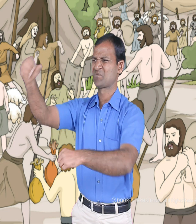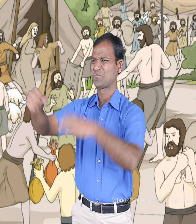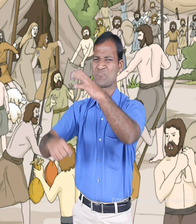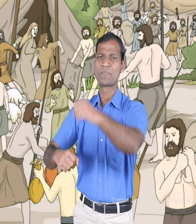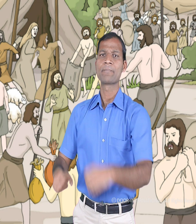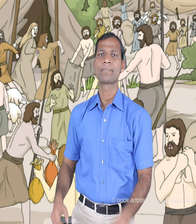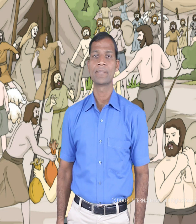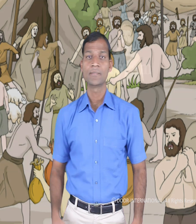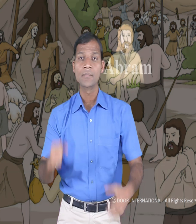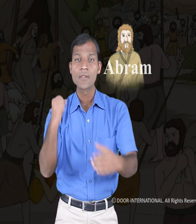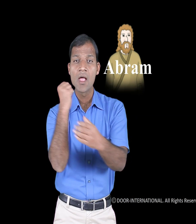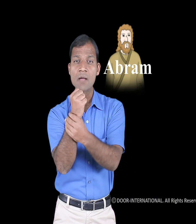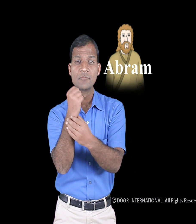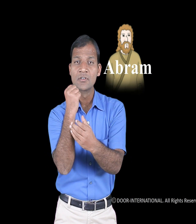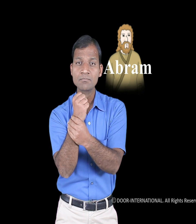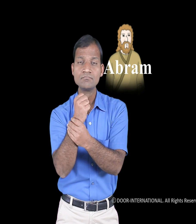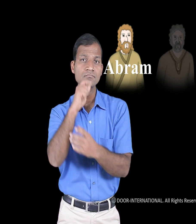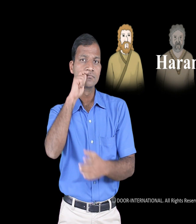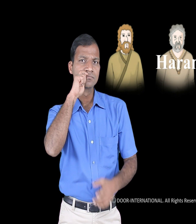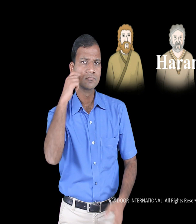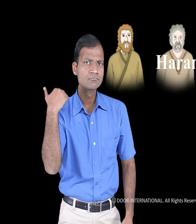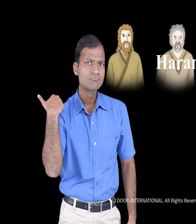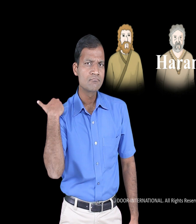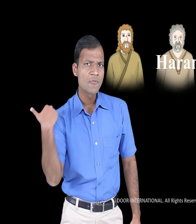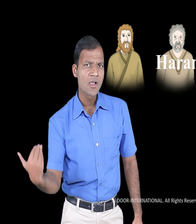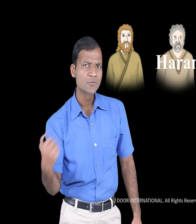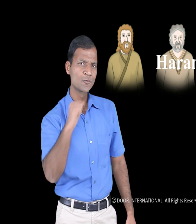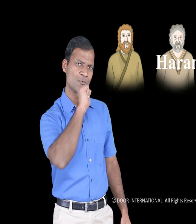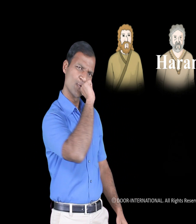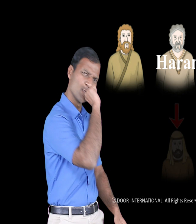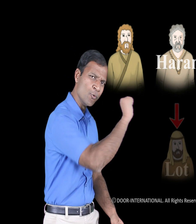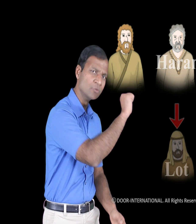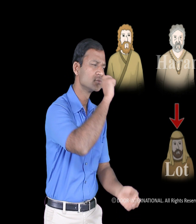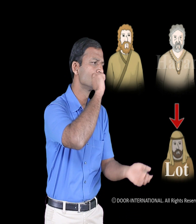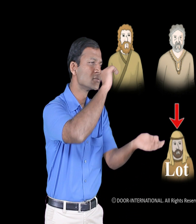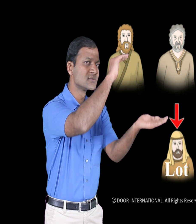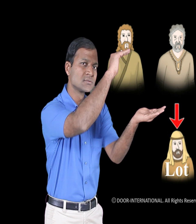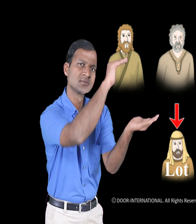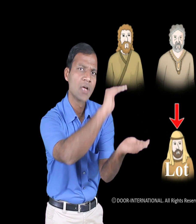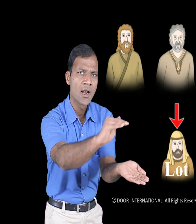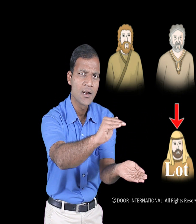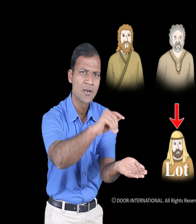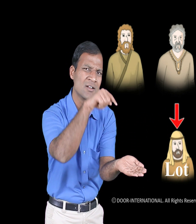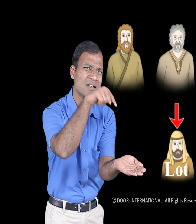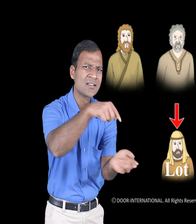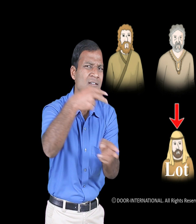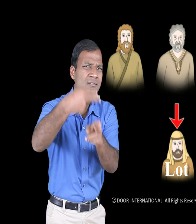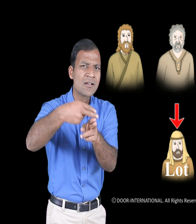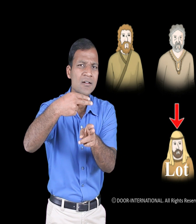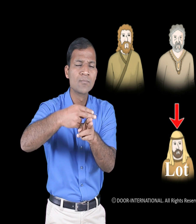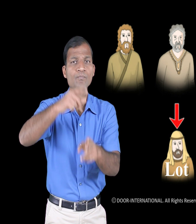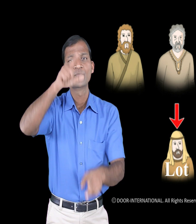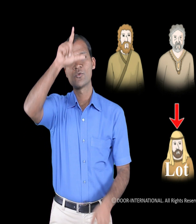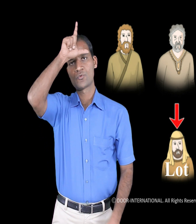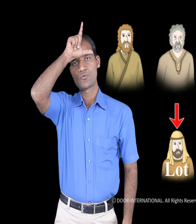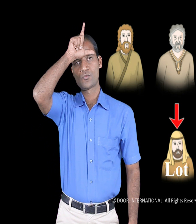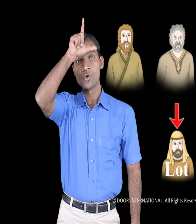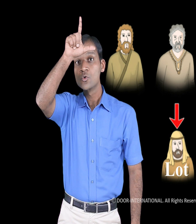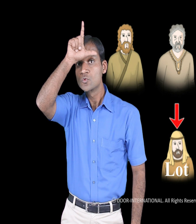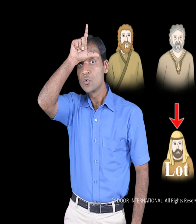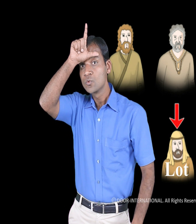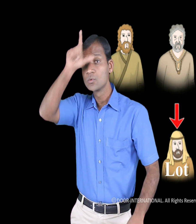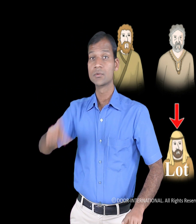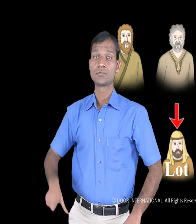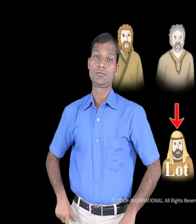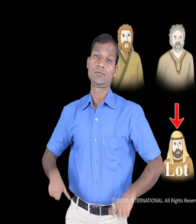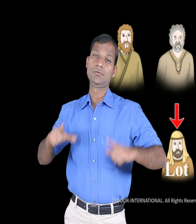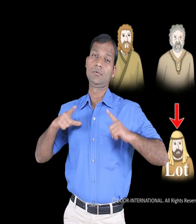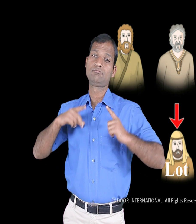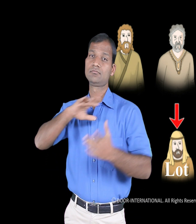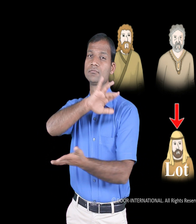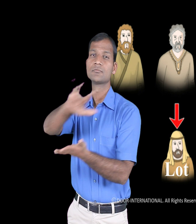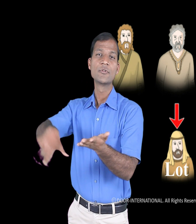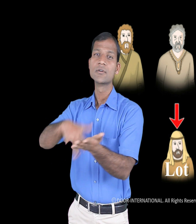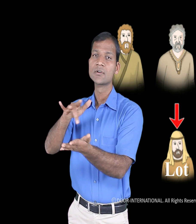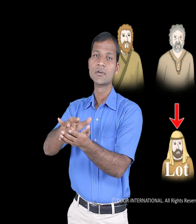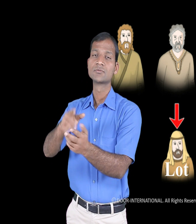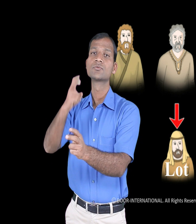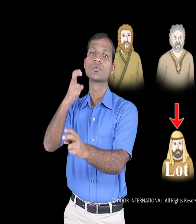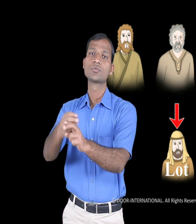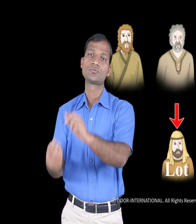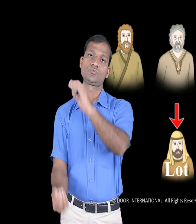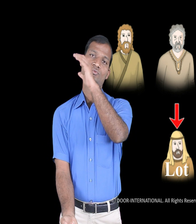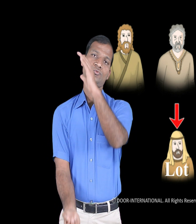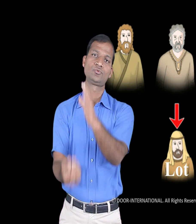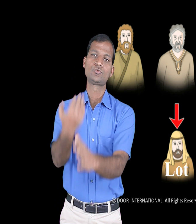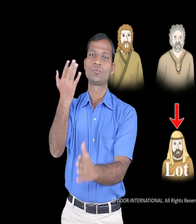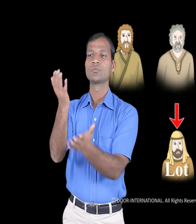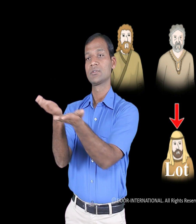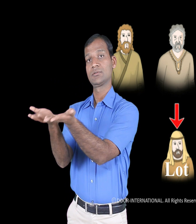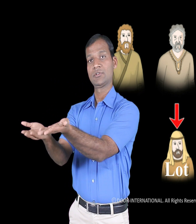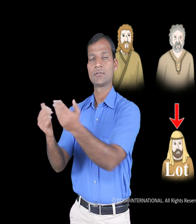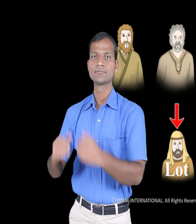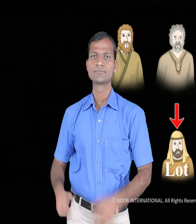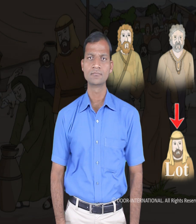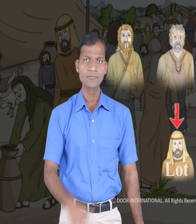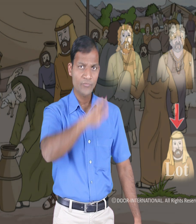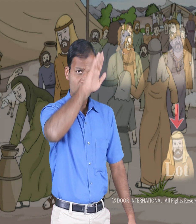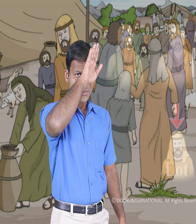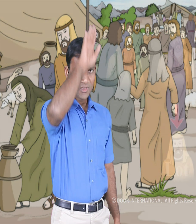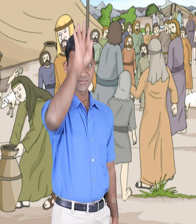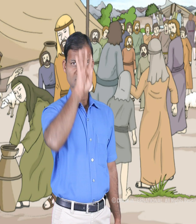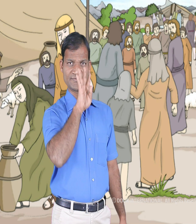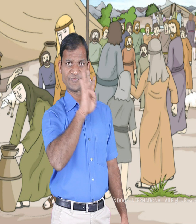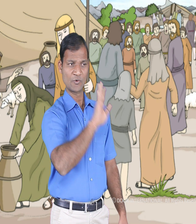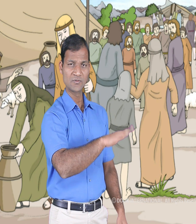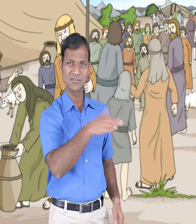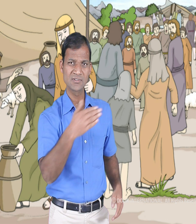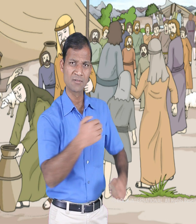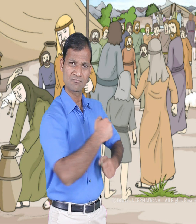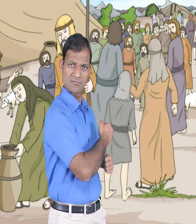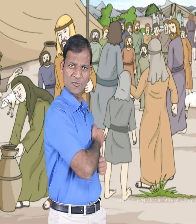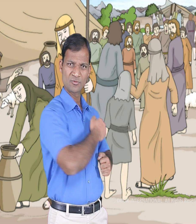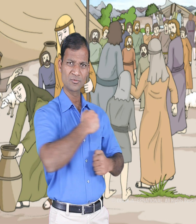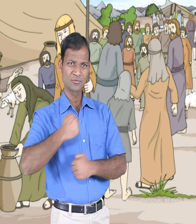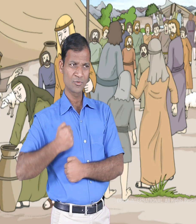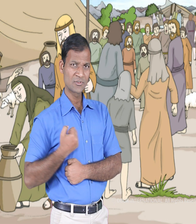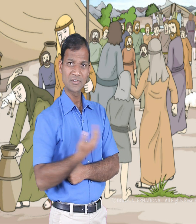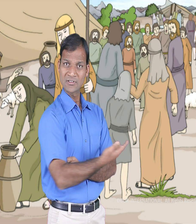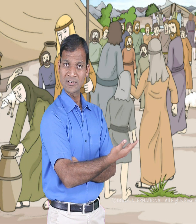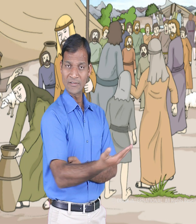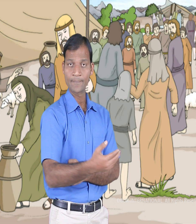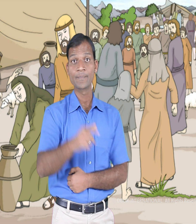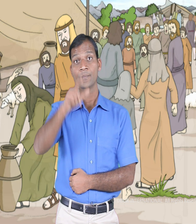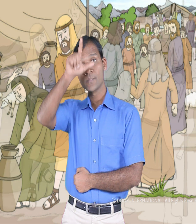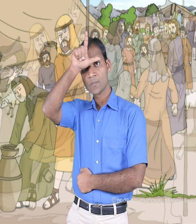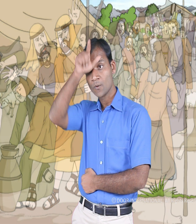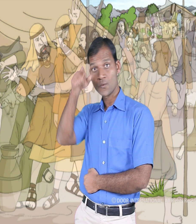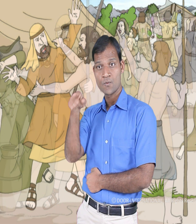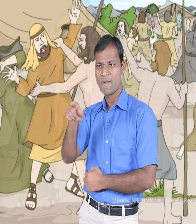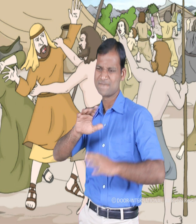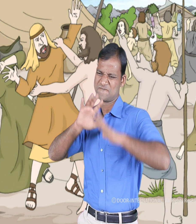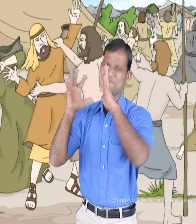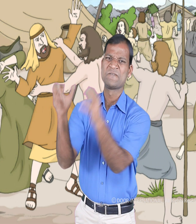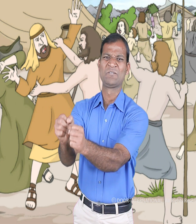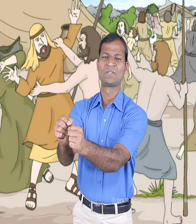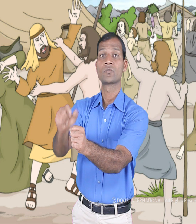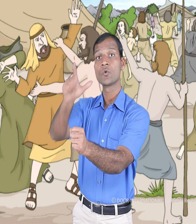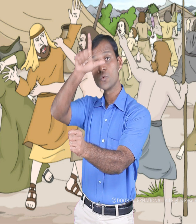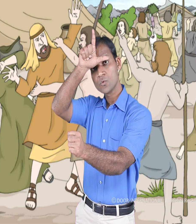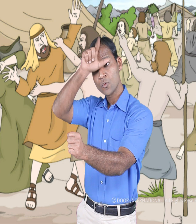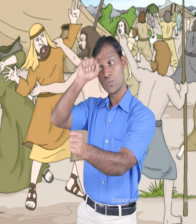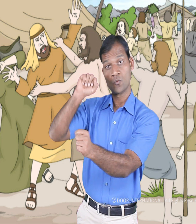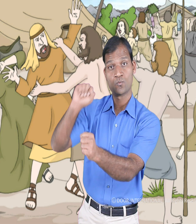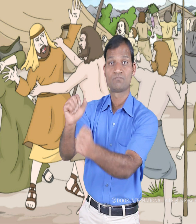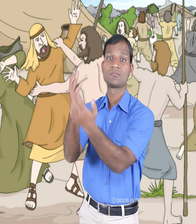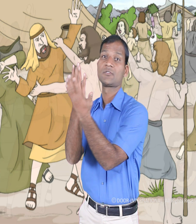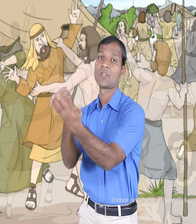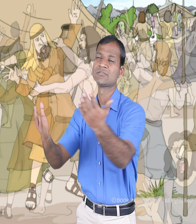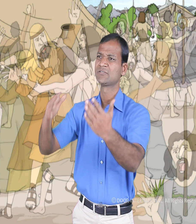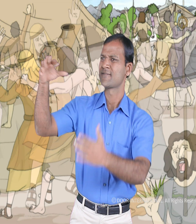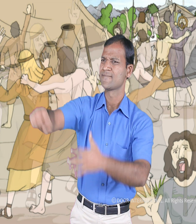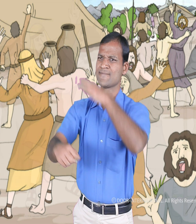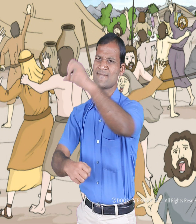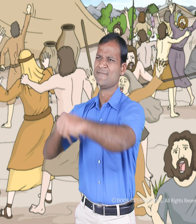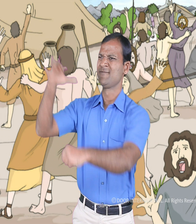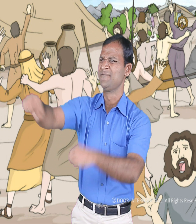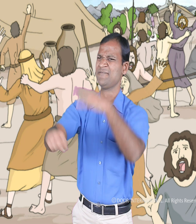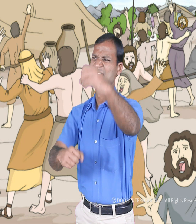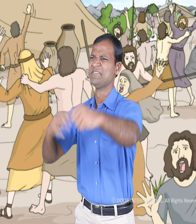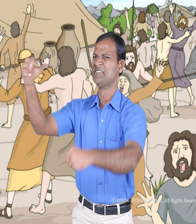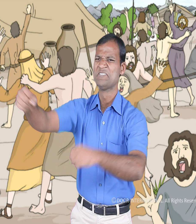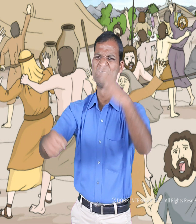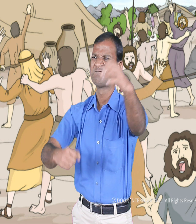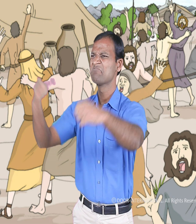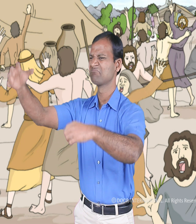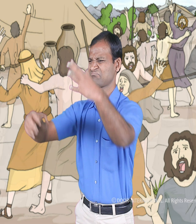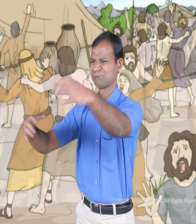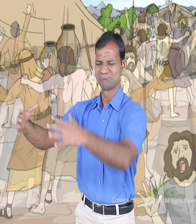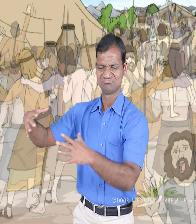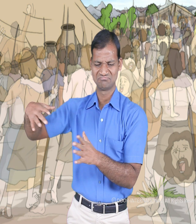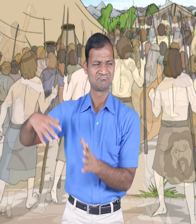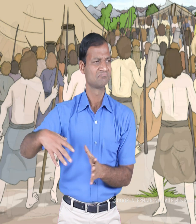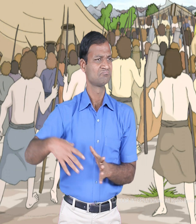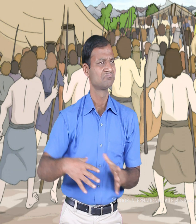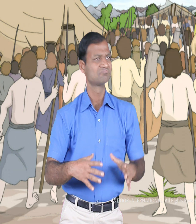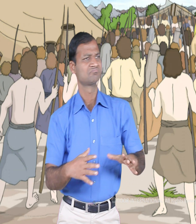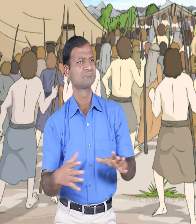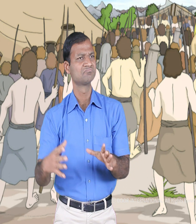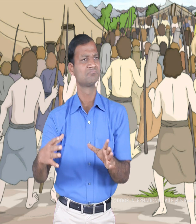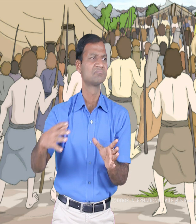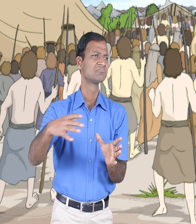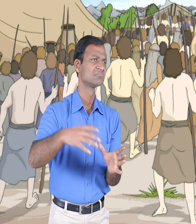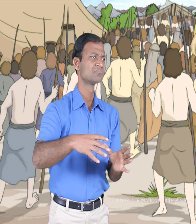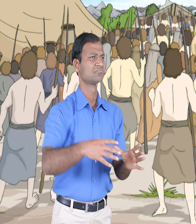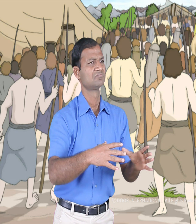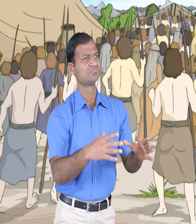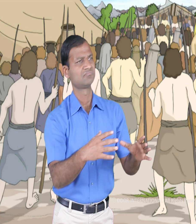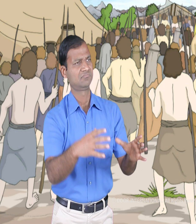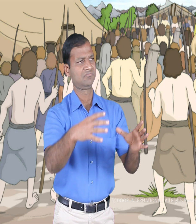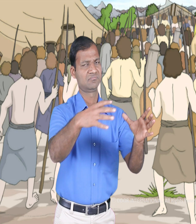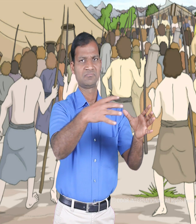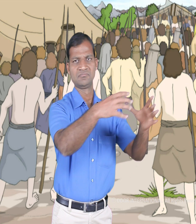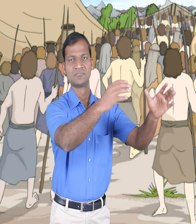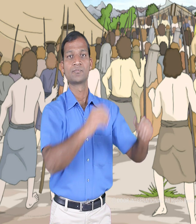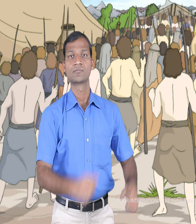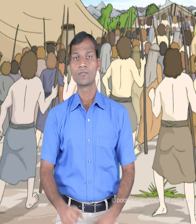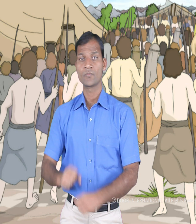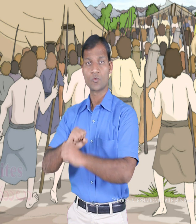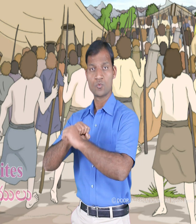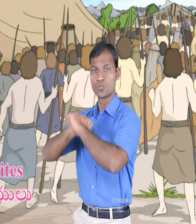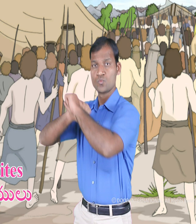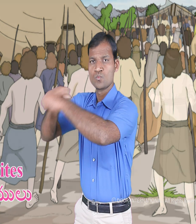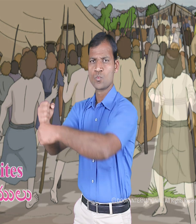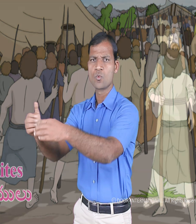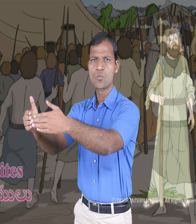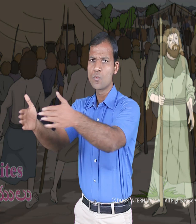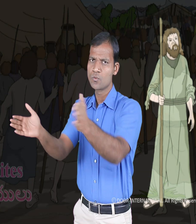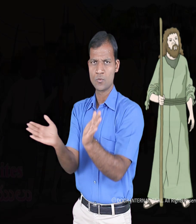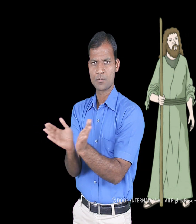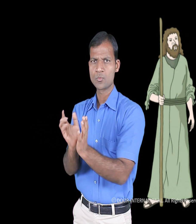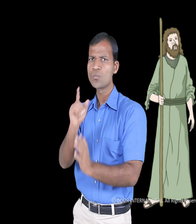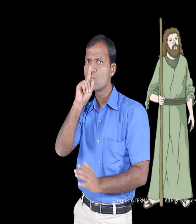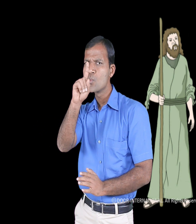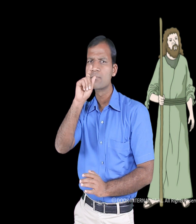They also carried off Abram’s nephew Lot and his possessions, since Lot was living in Sodom. Then an escapee came and reported this to Abram the Hebrew.